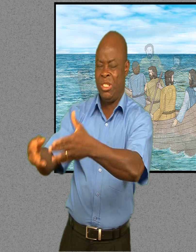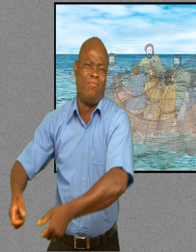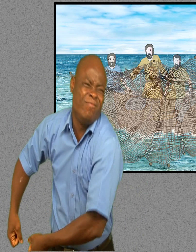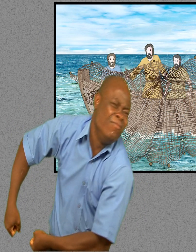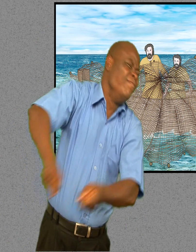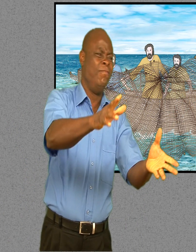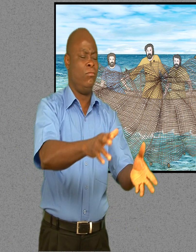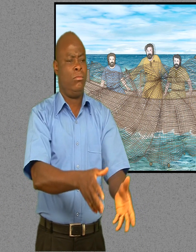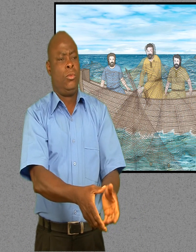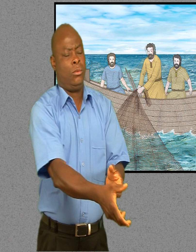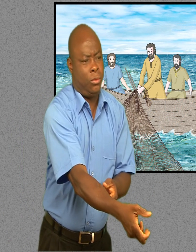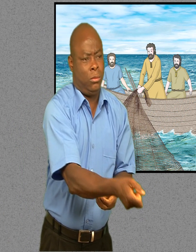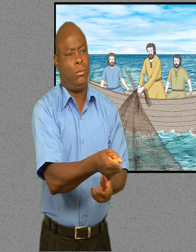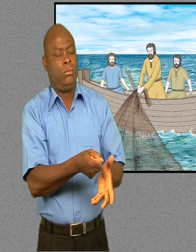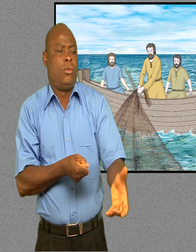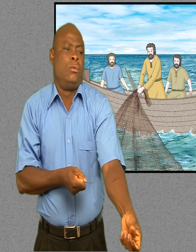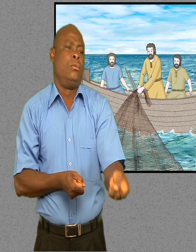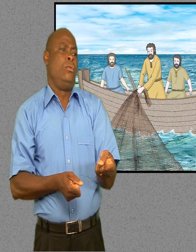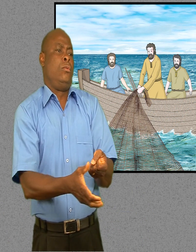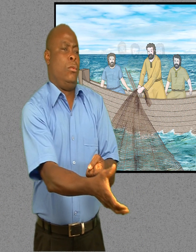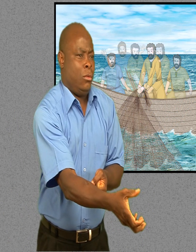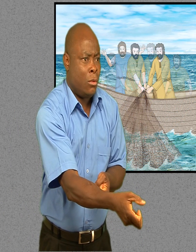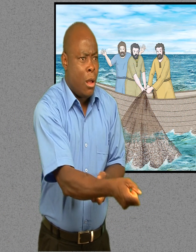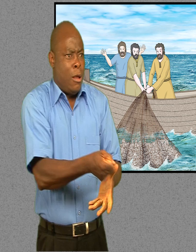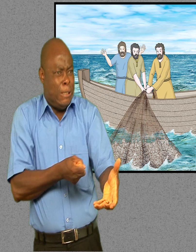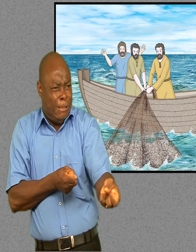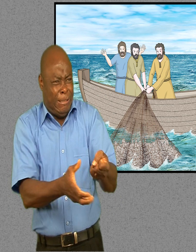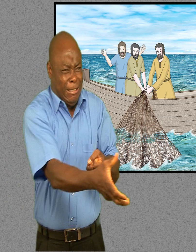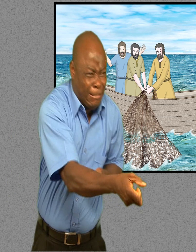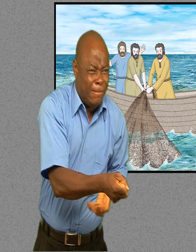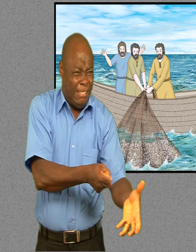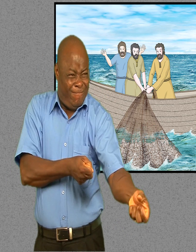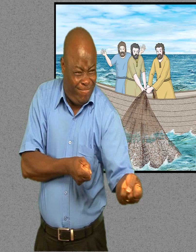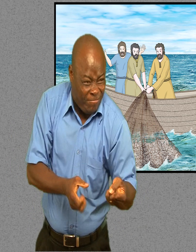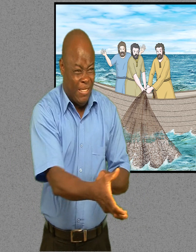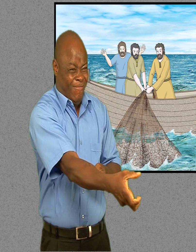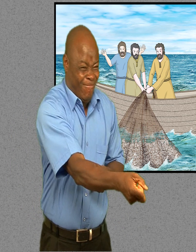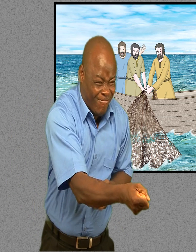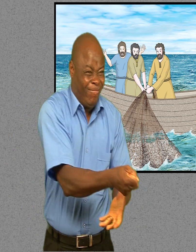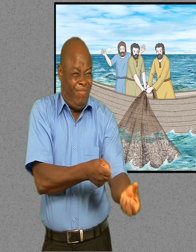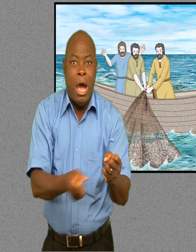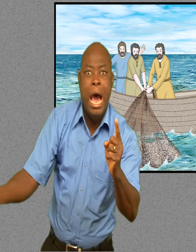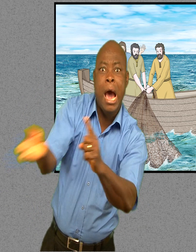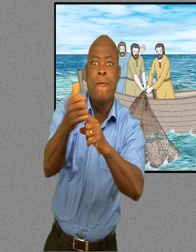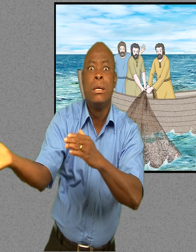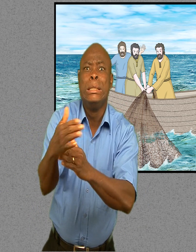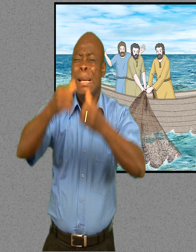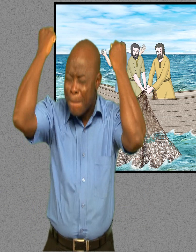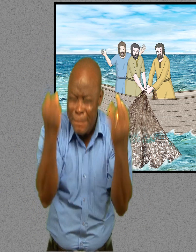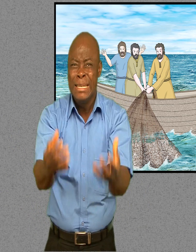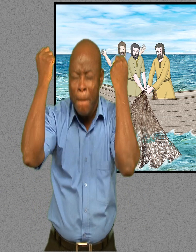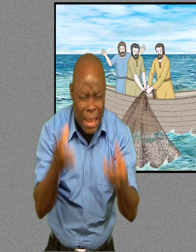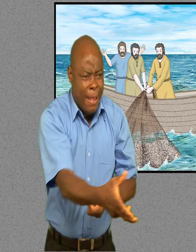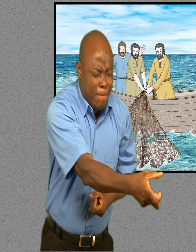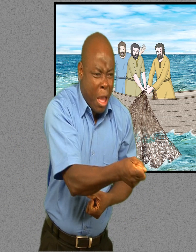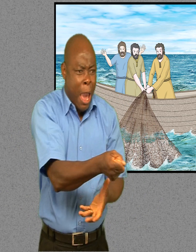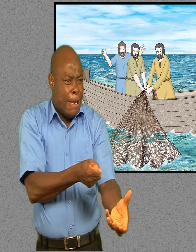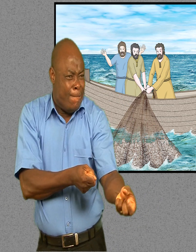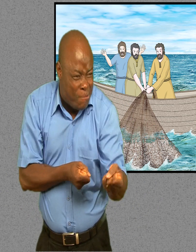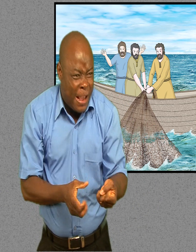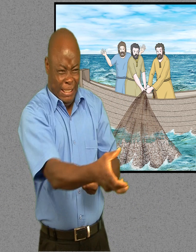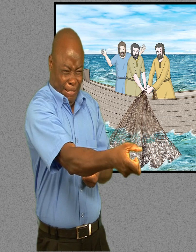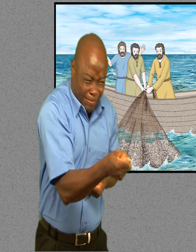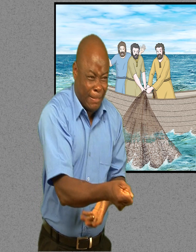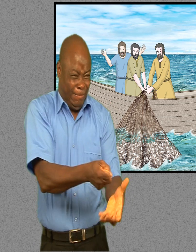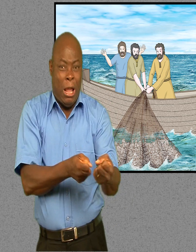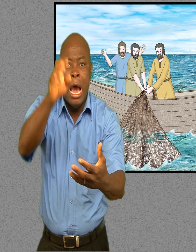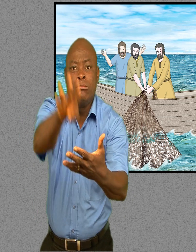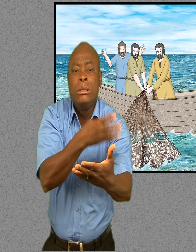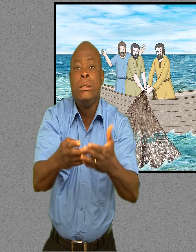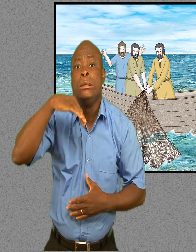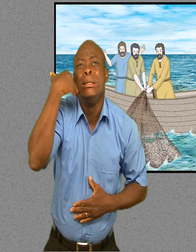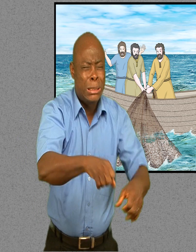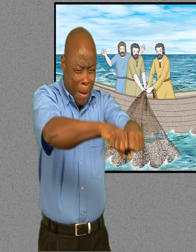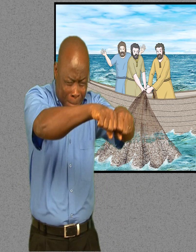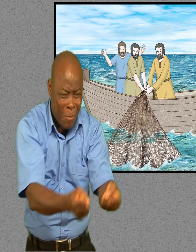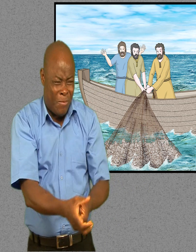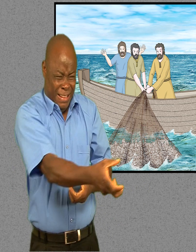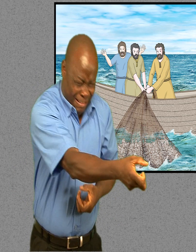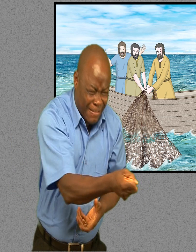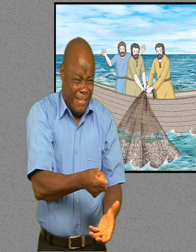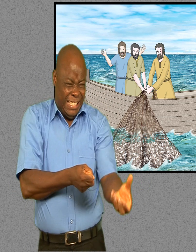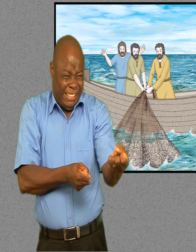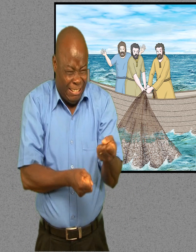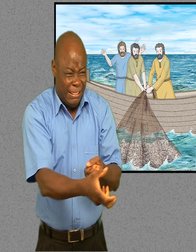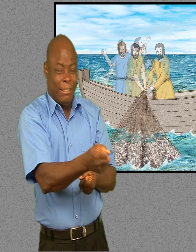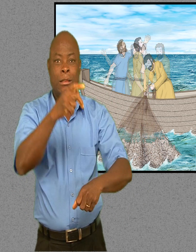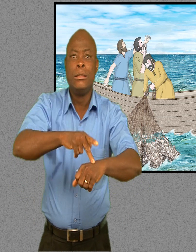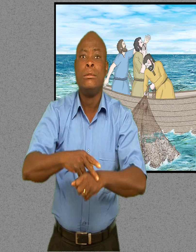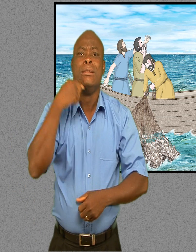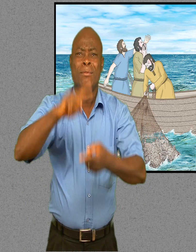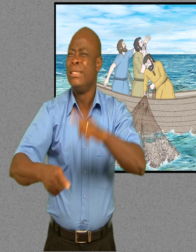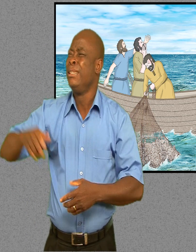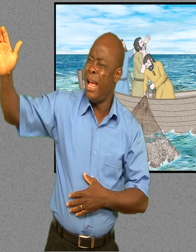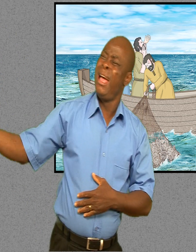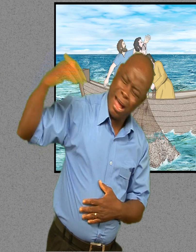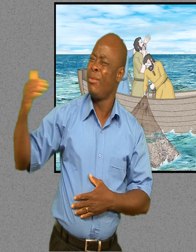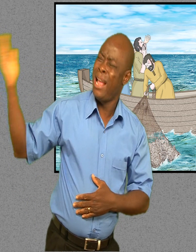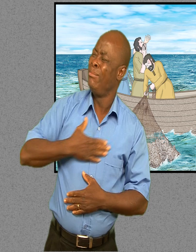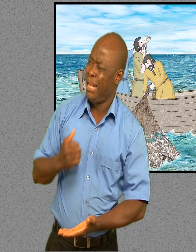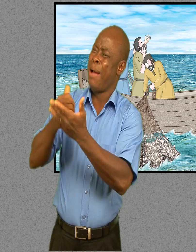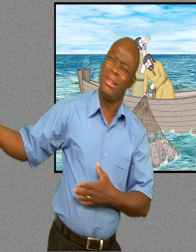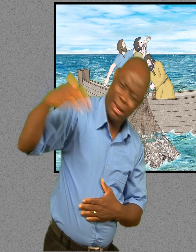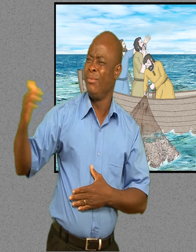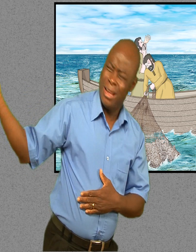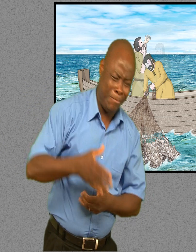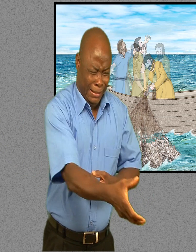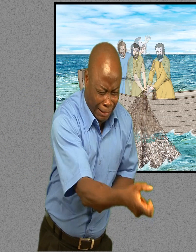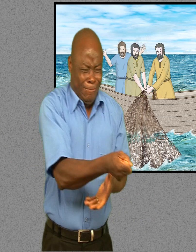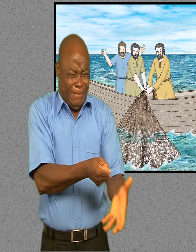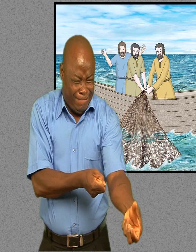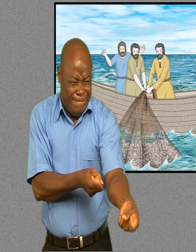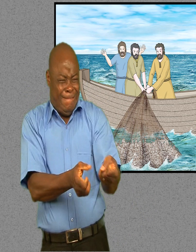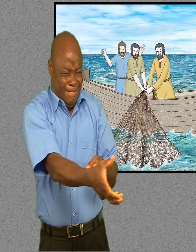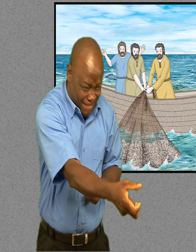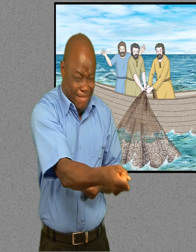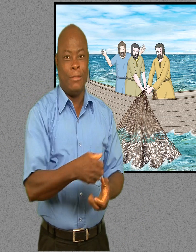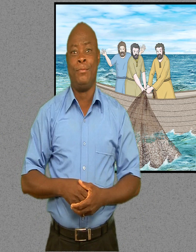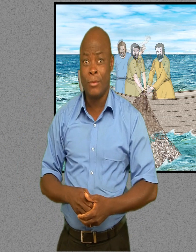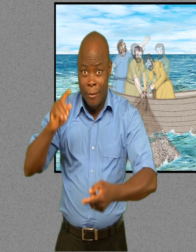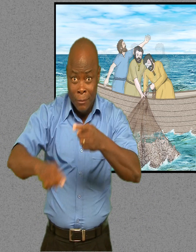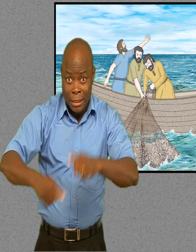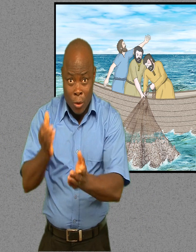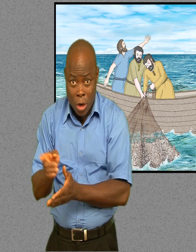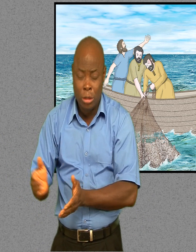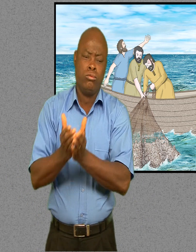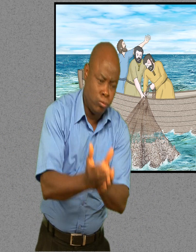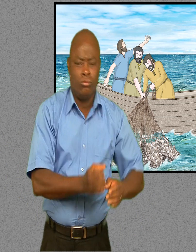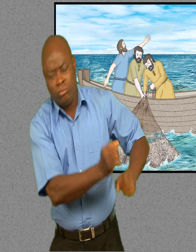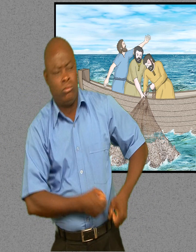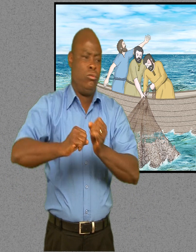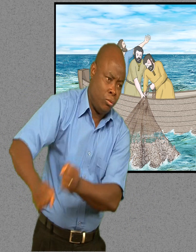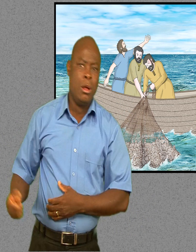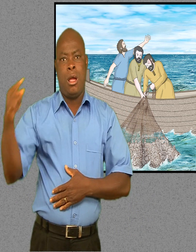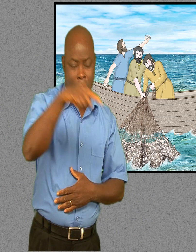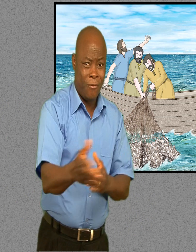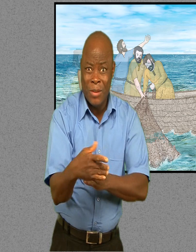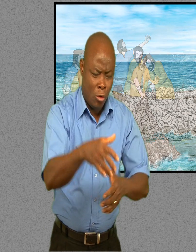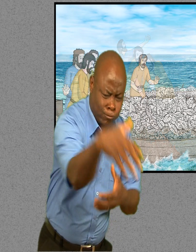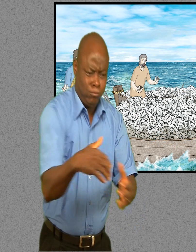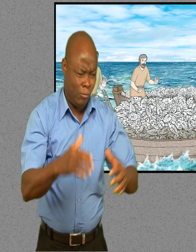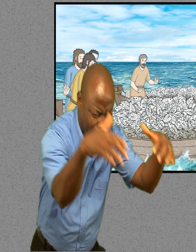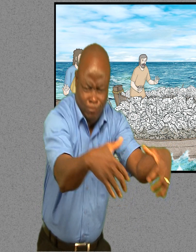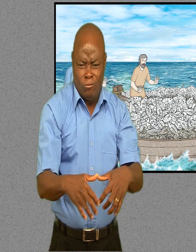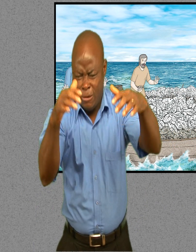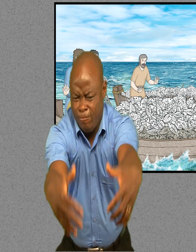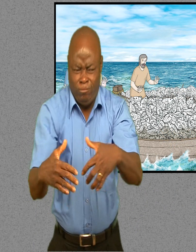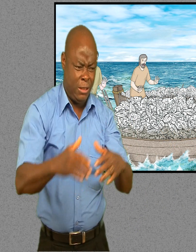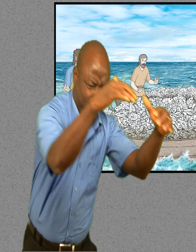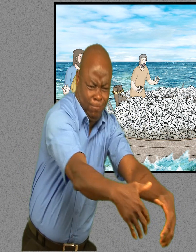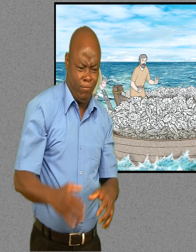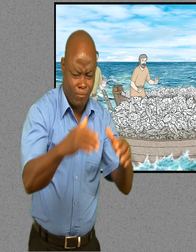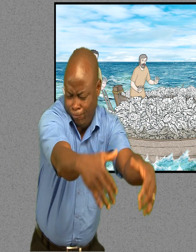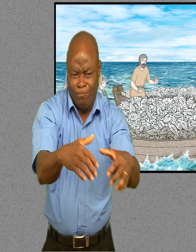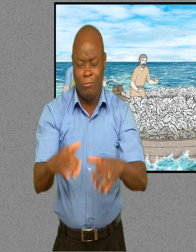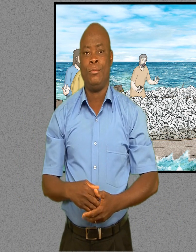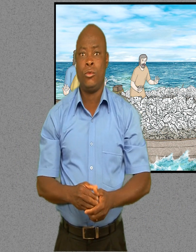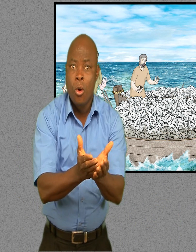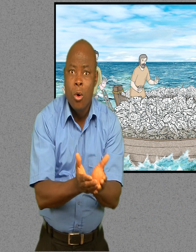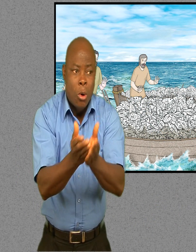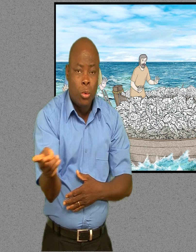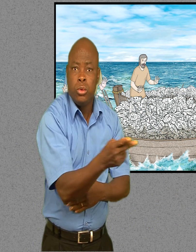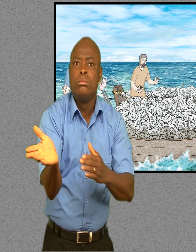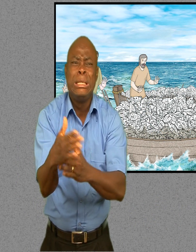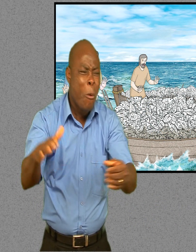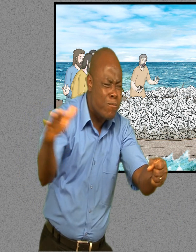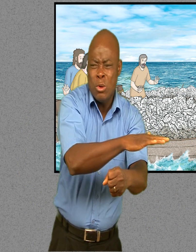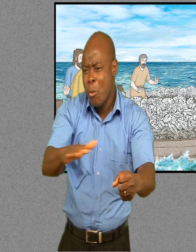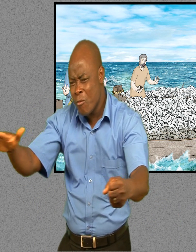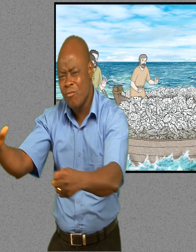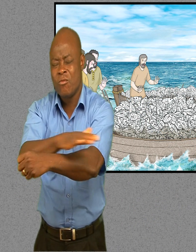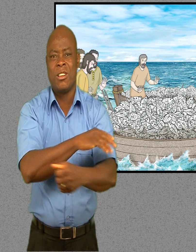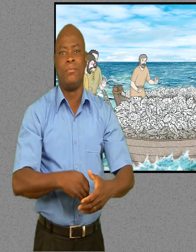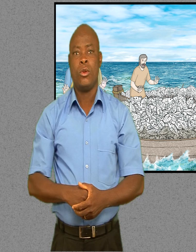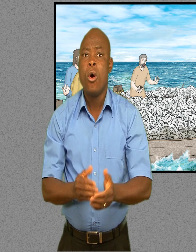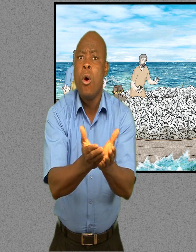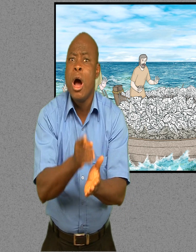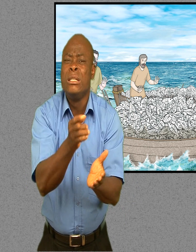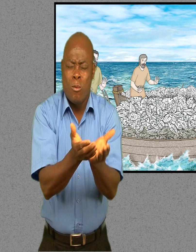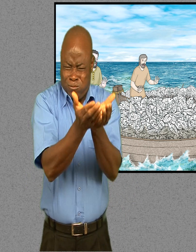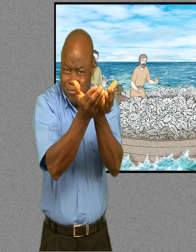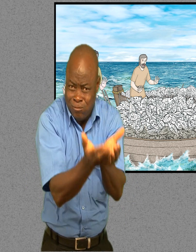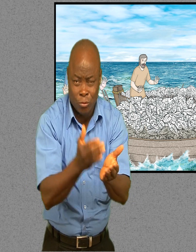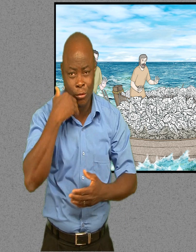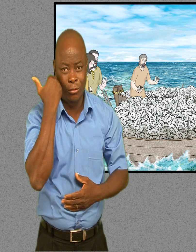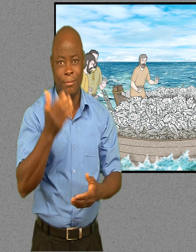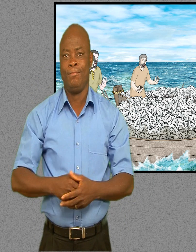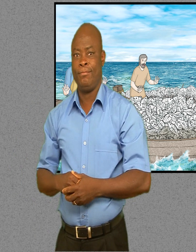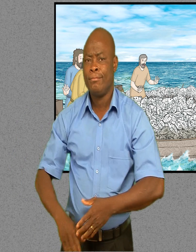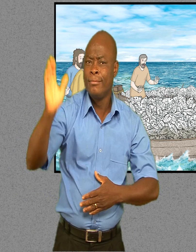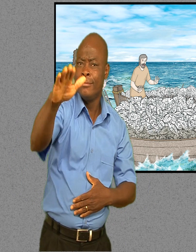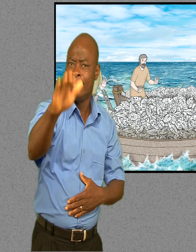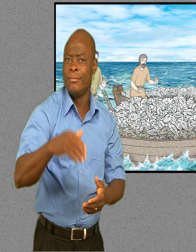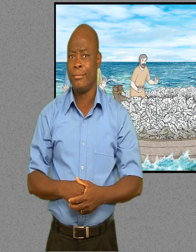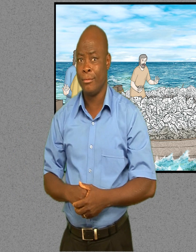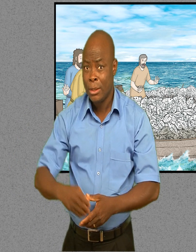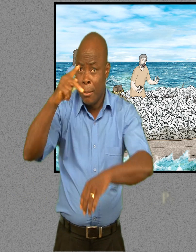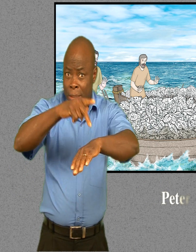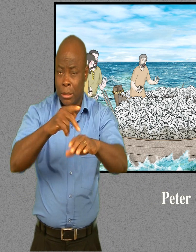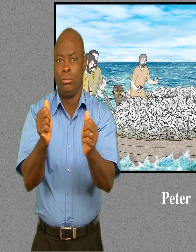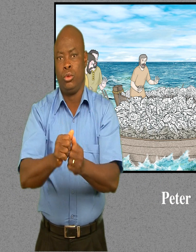So they signaled to their partners in the other boat to come and help them, and they came and filled both boats so full that they began to sink.